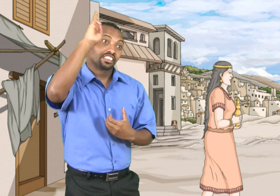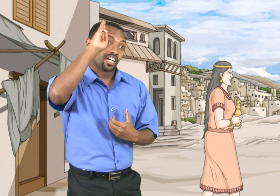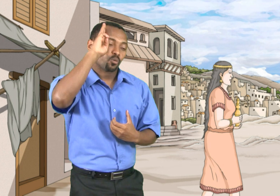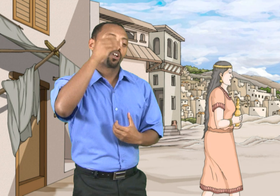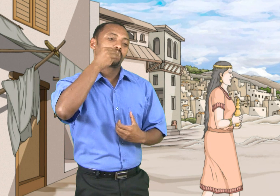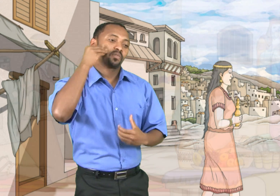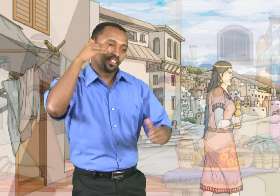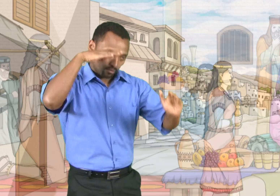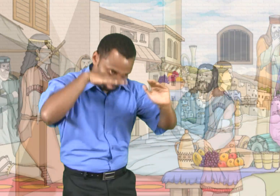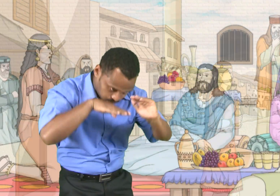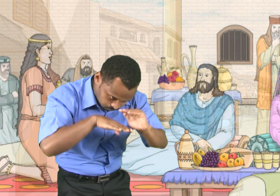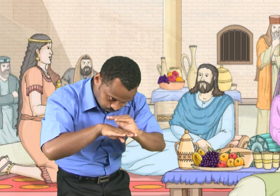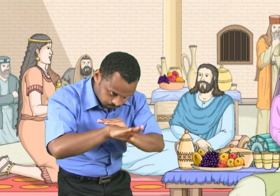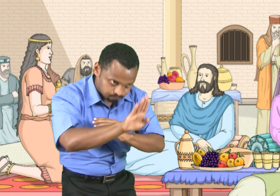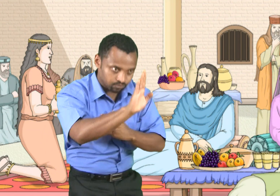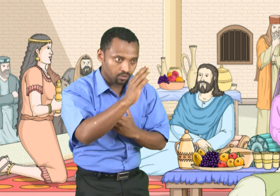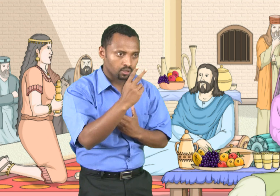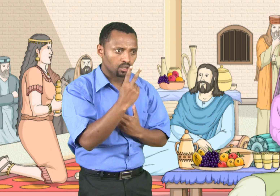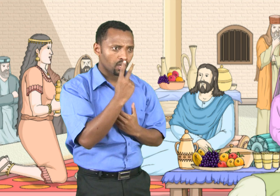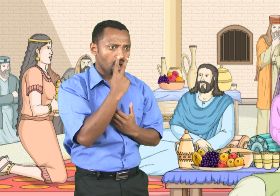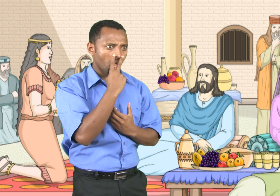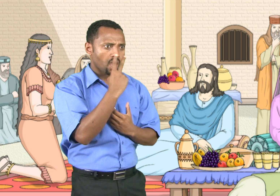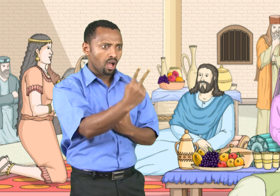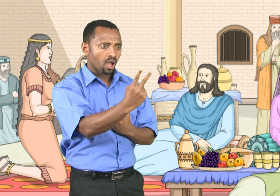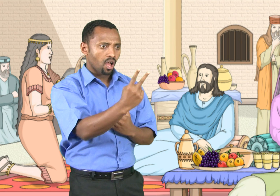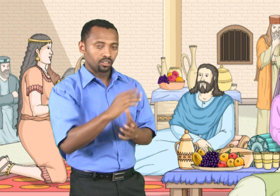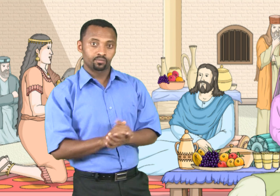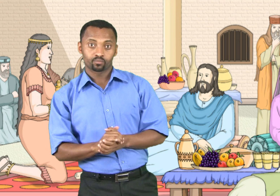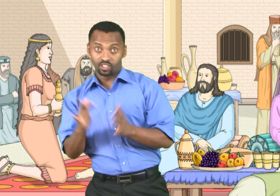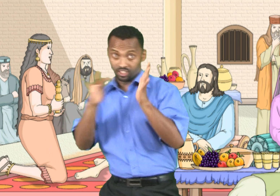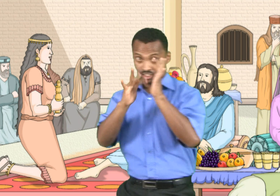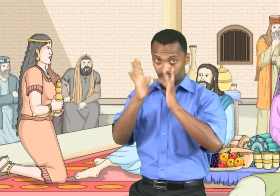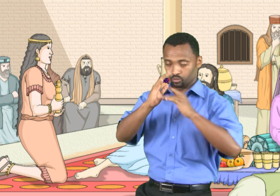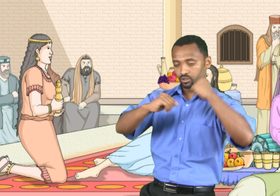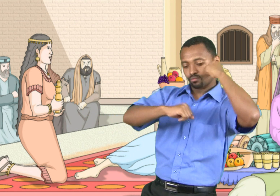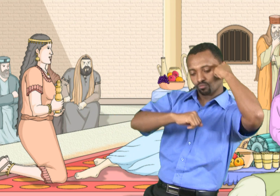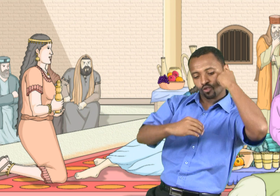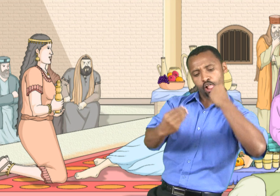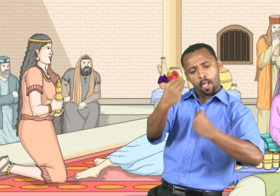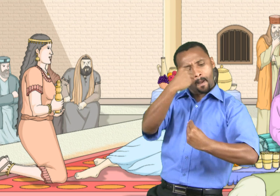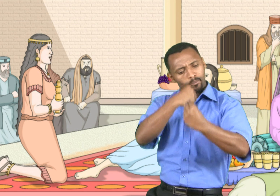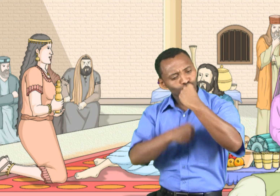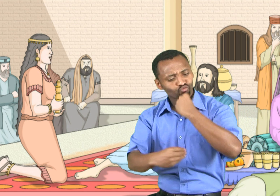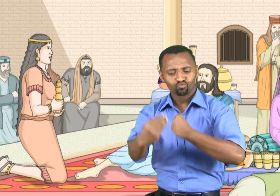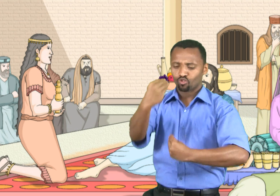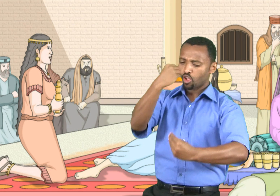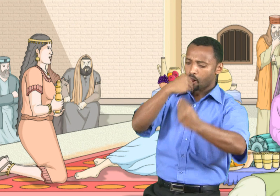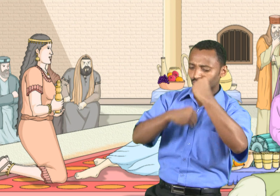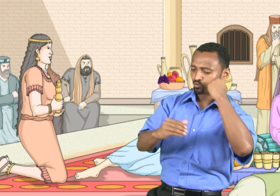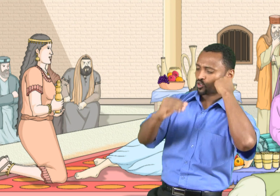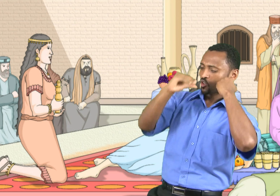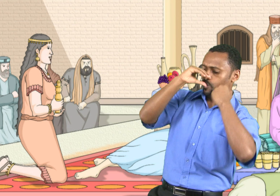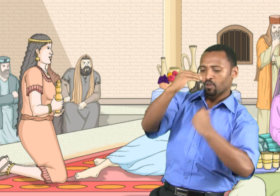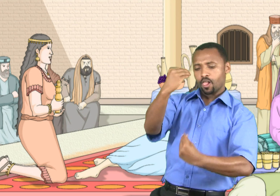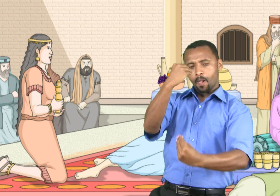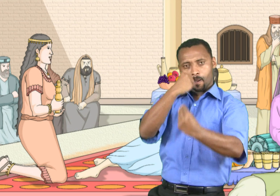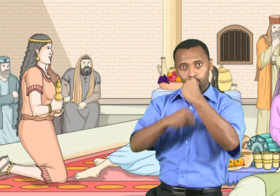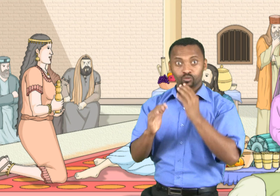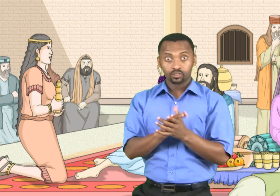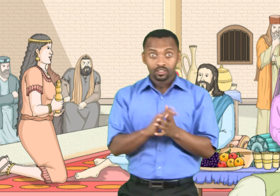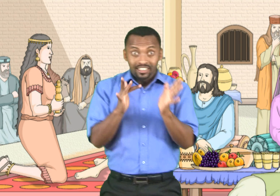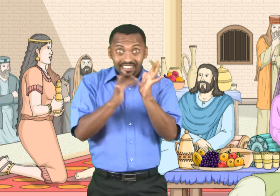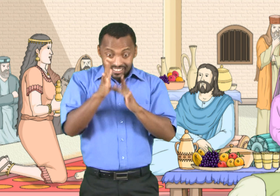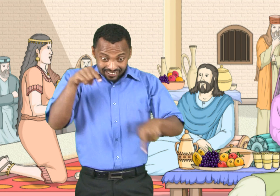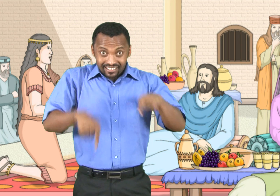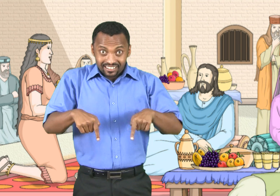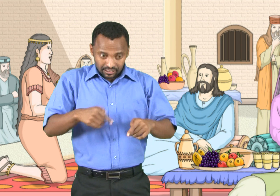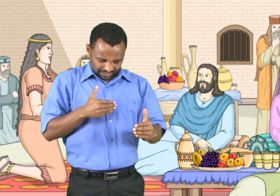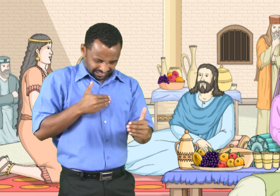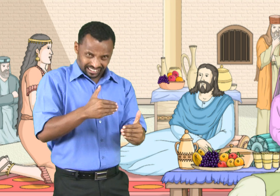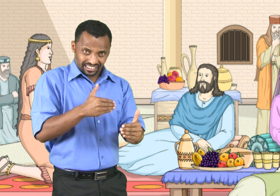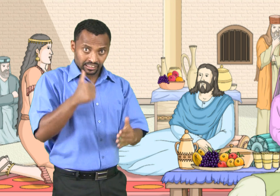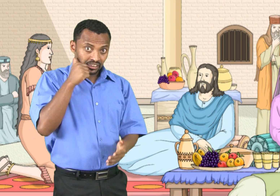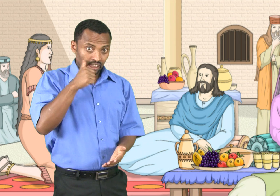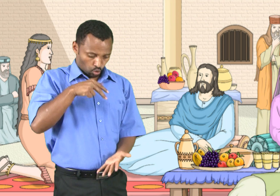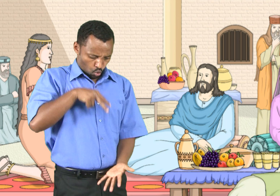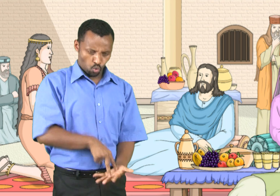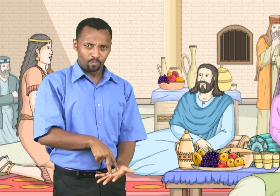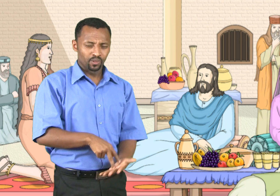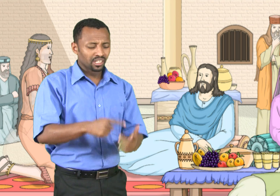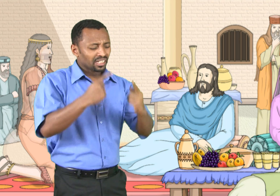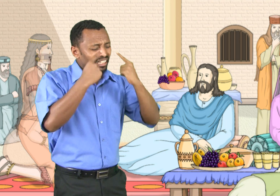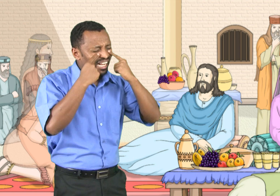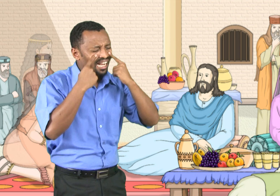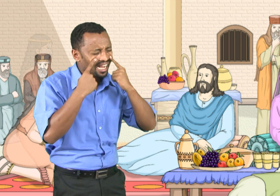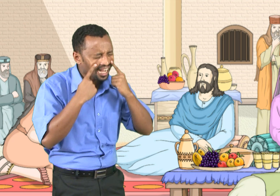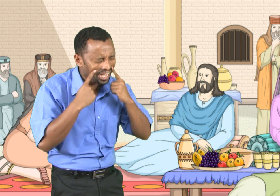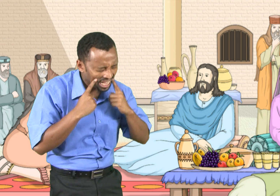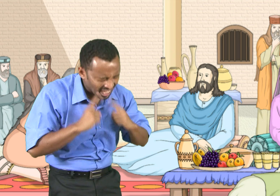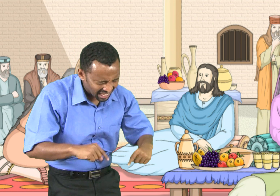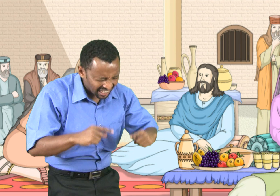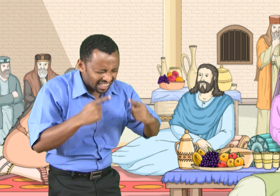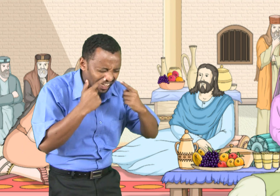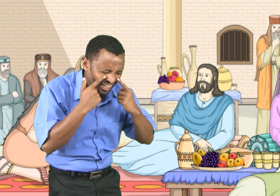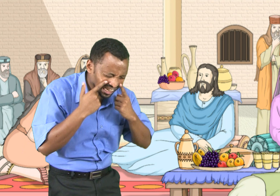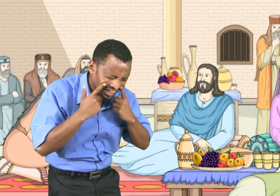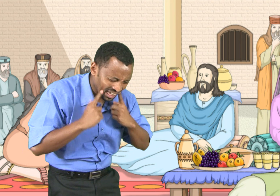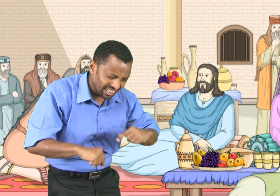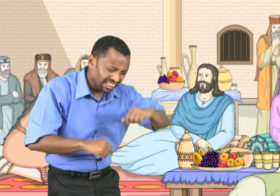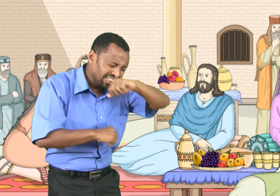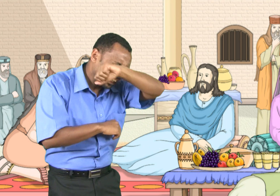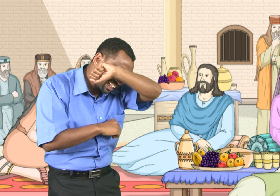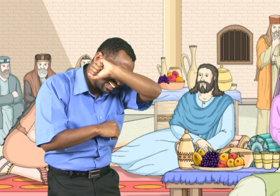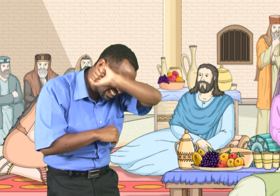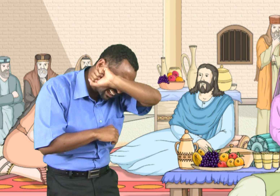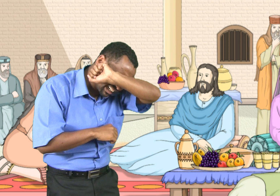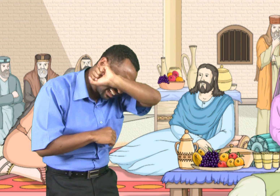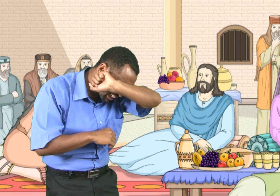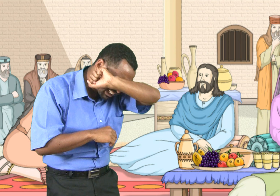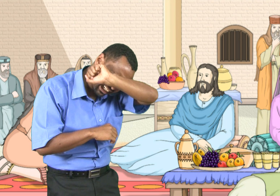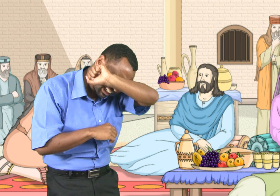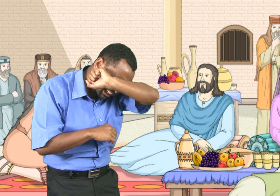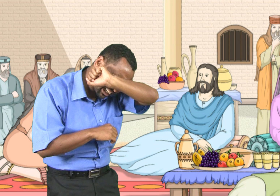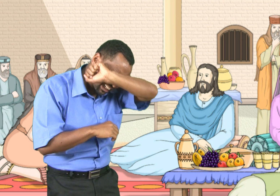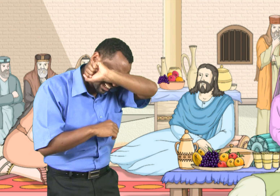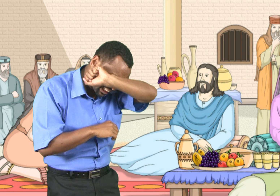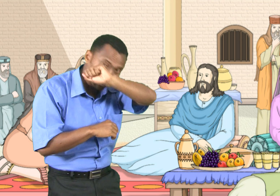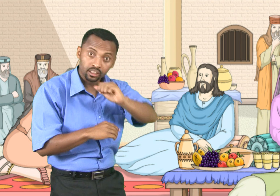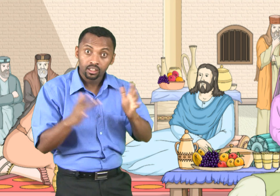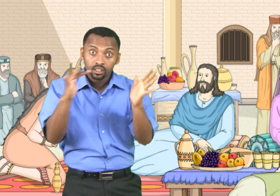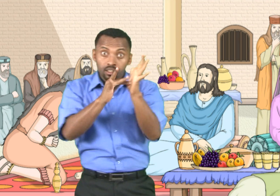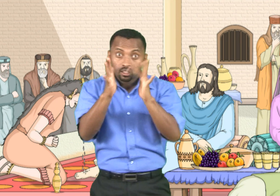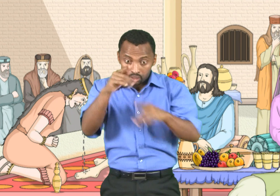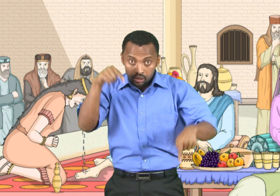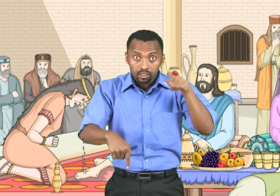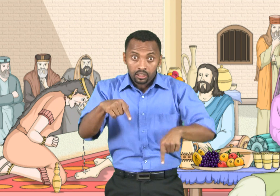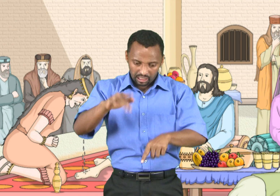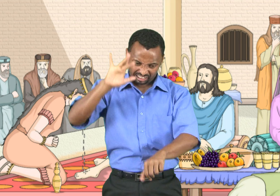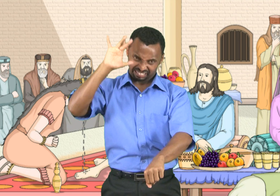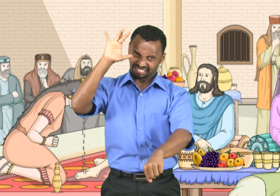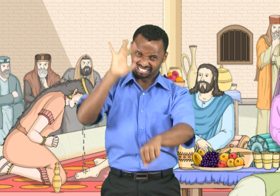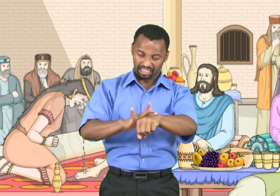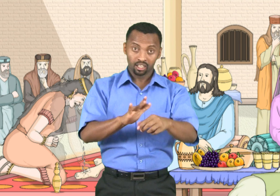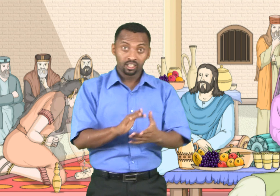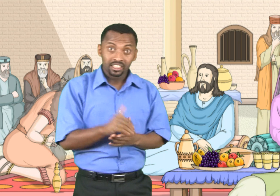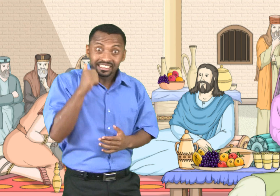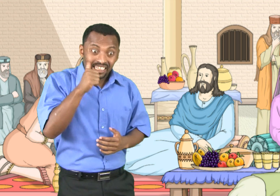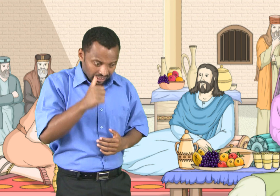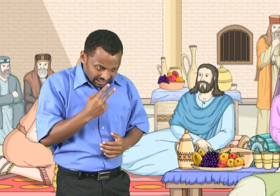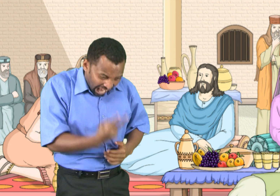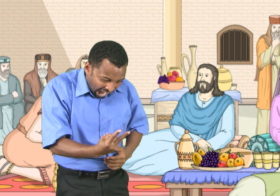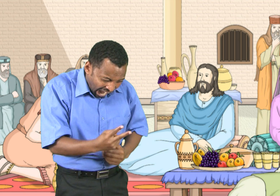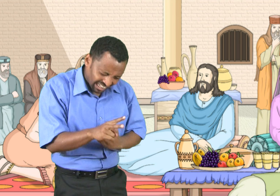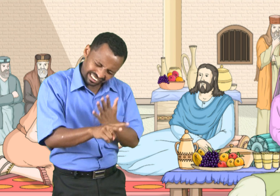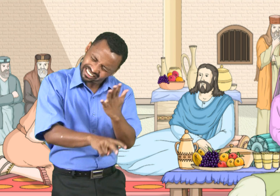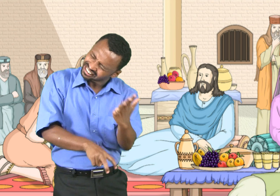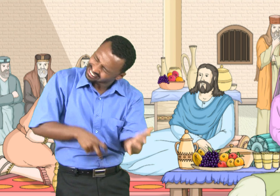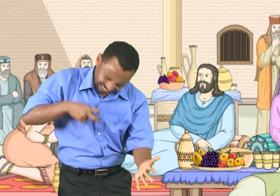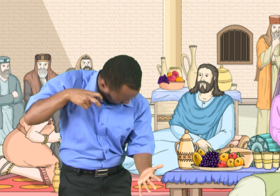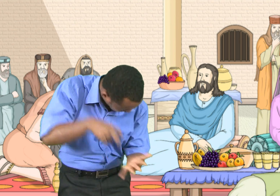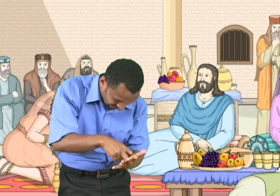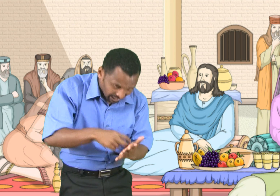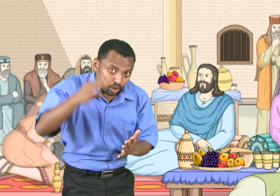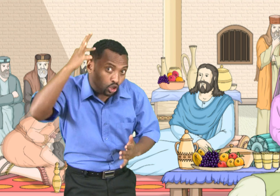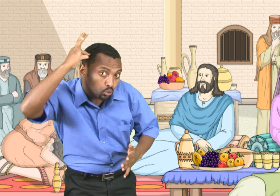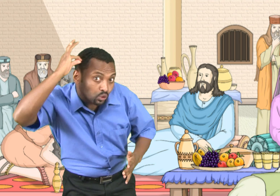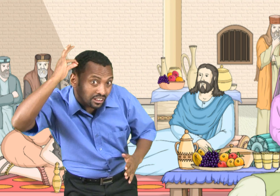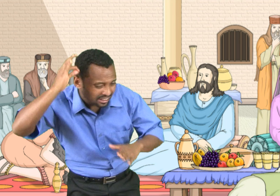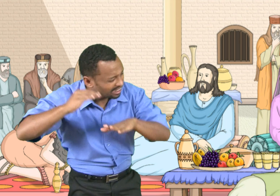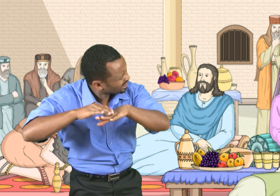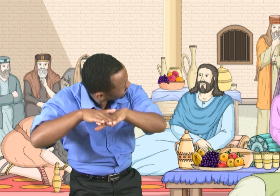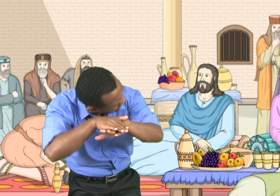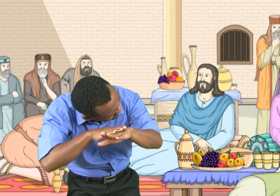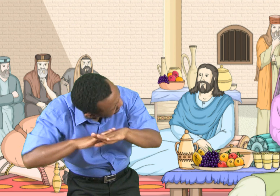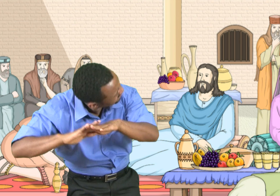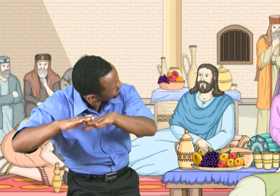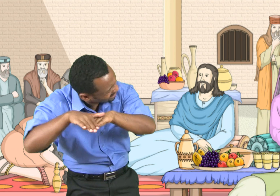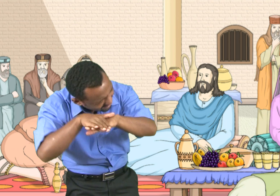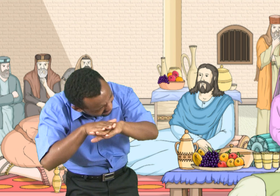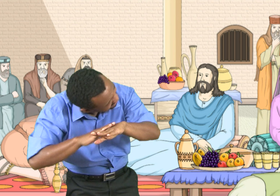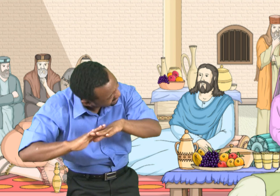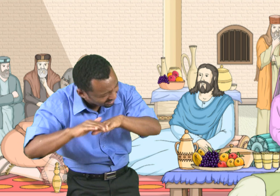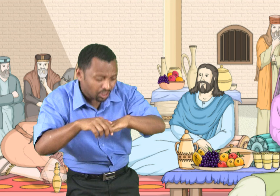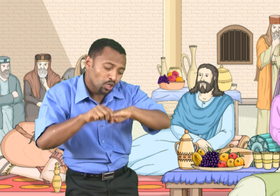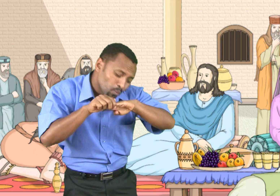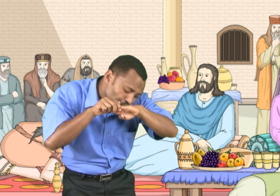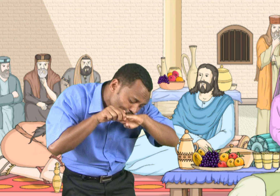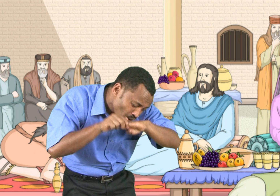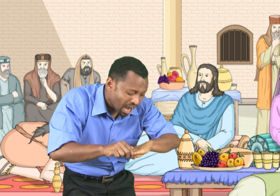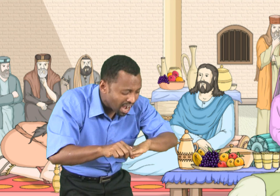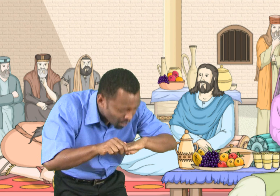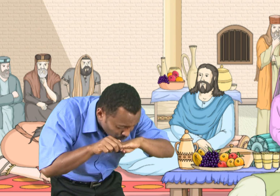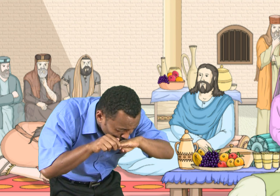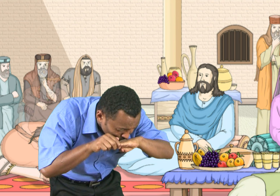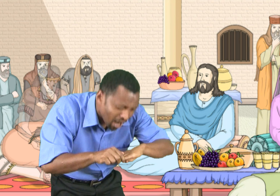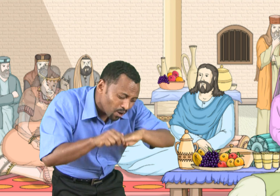As she stood behind Him at His feet weeping, she began to wet His feet with her tears and wipe them with her hair.